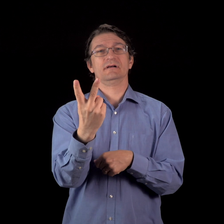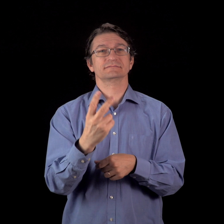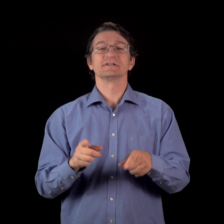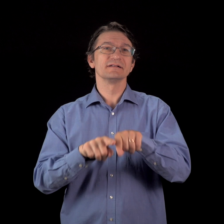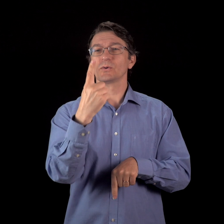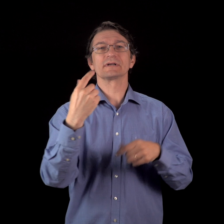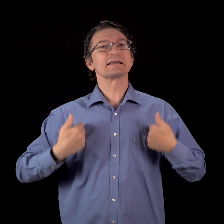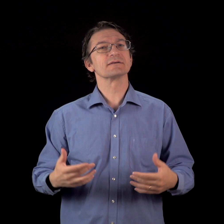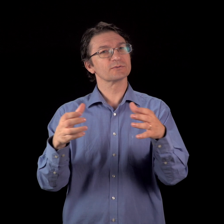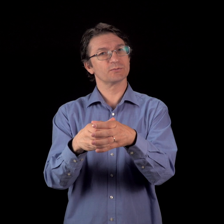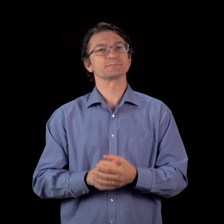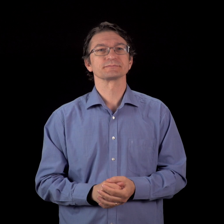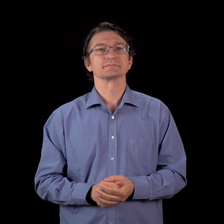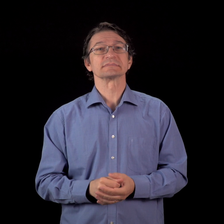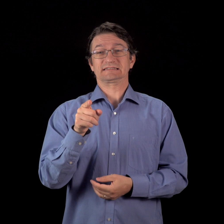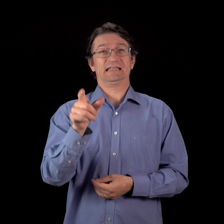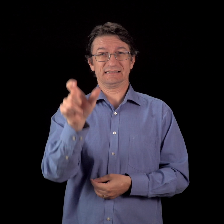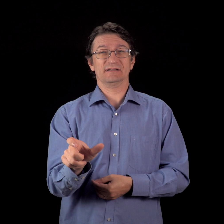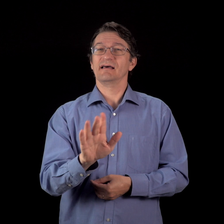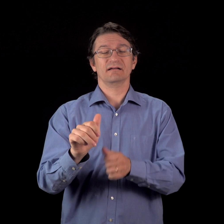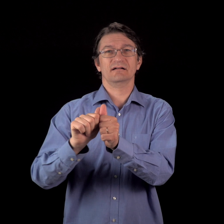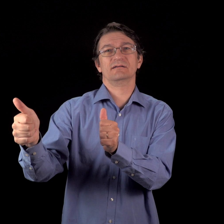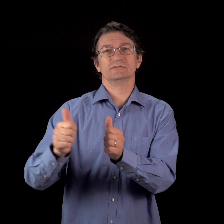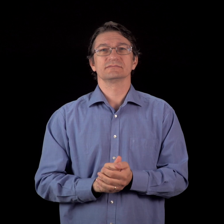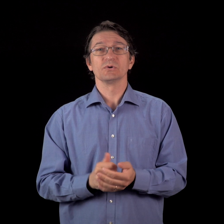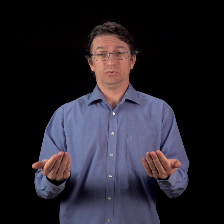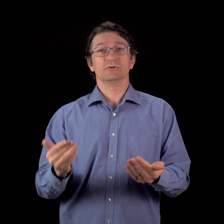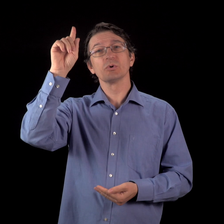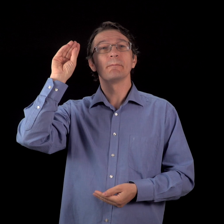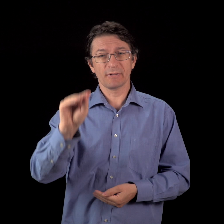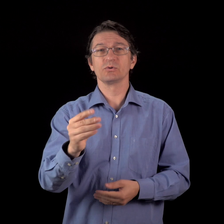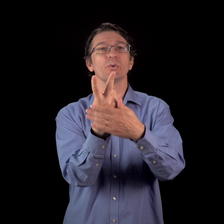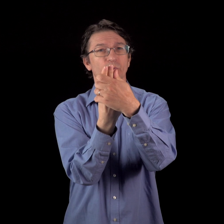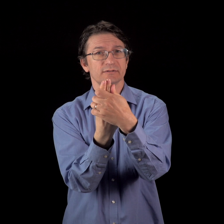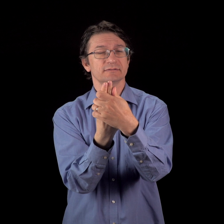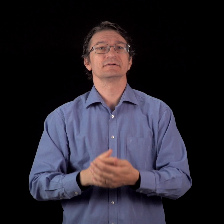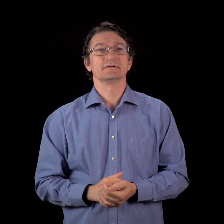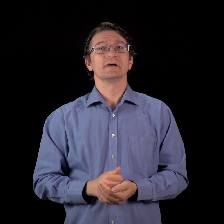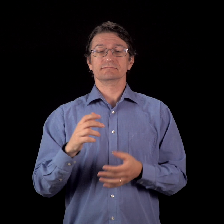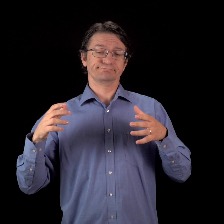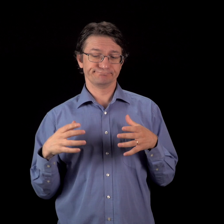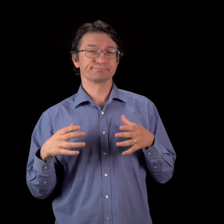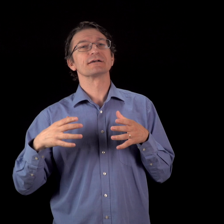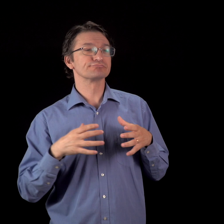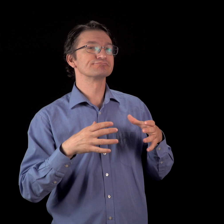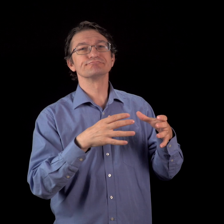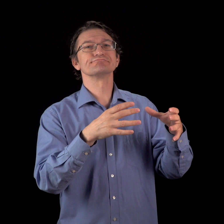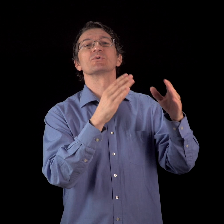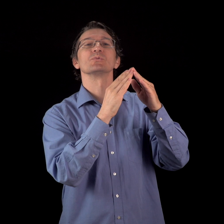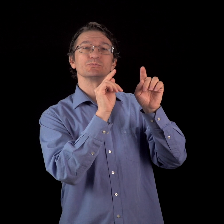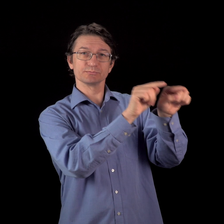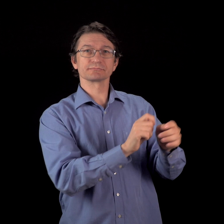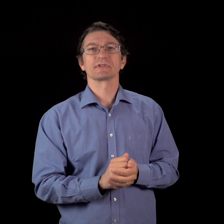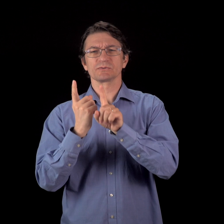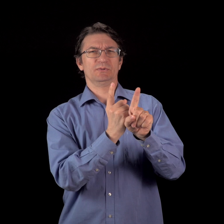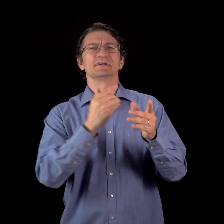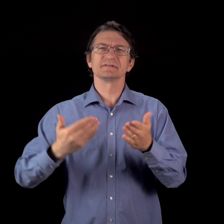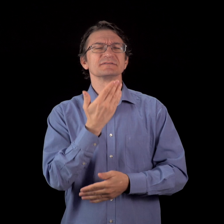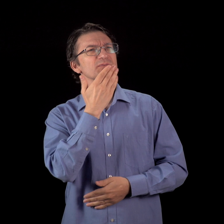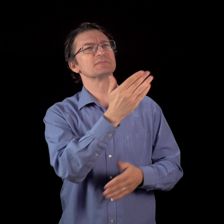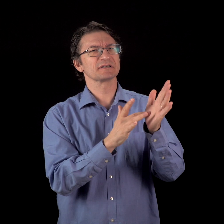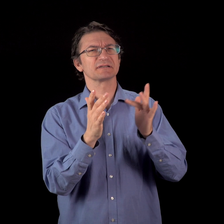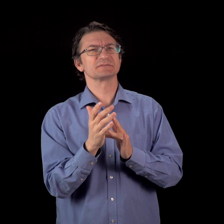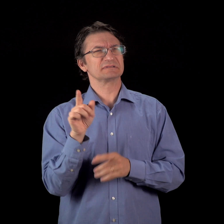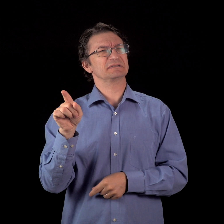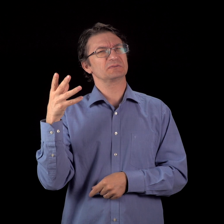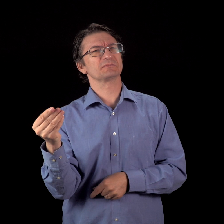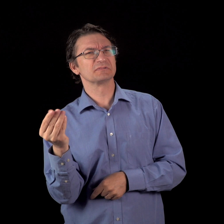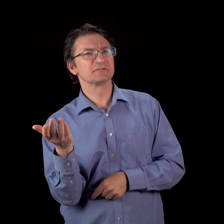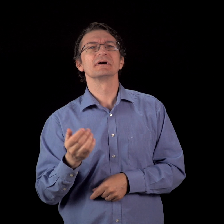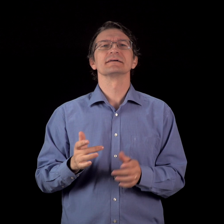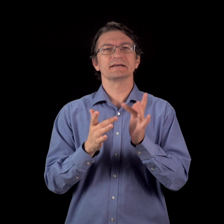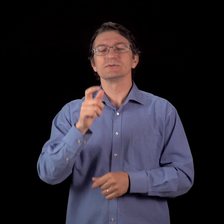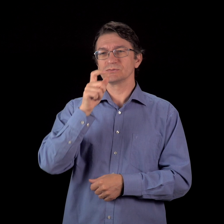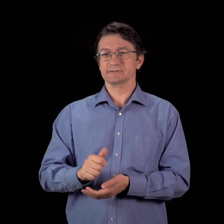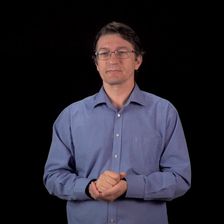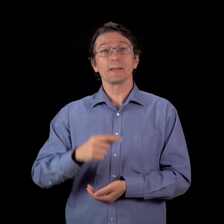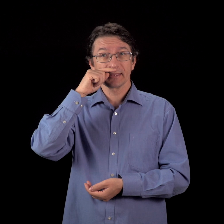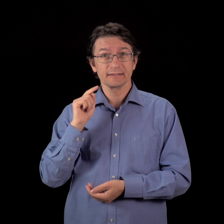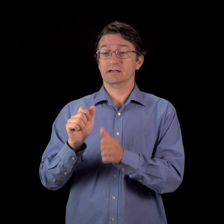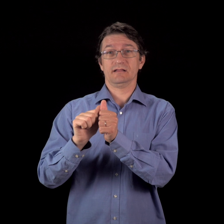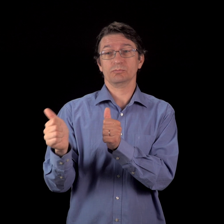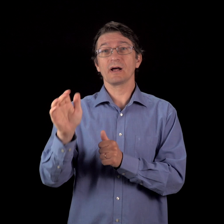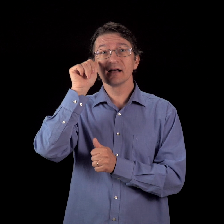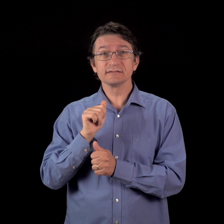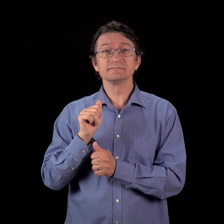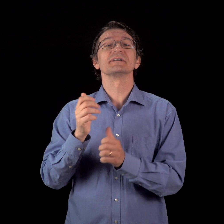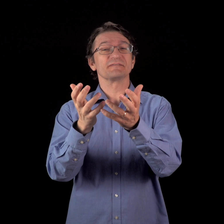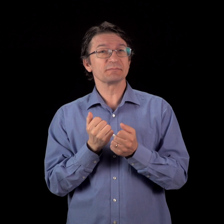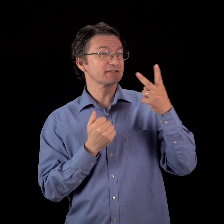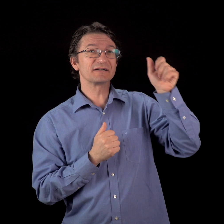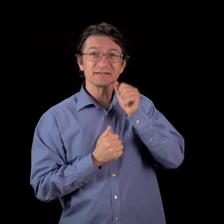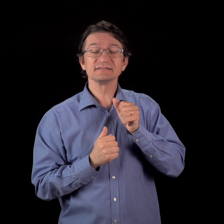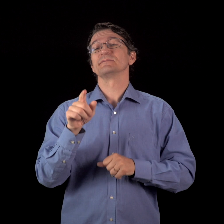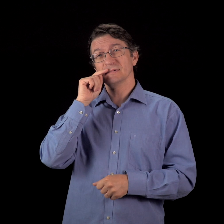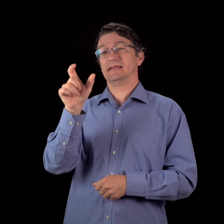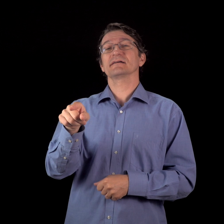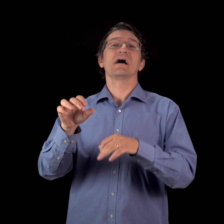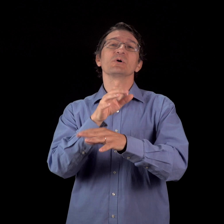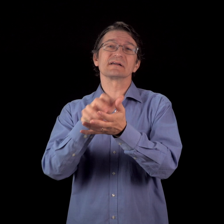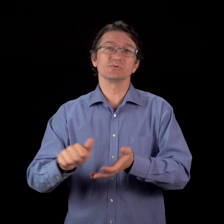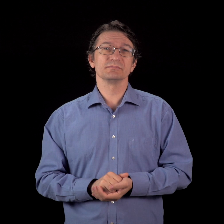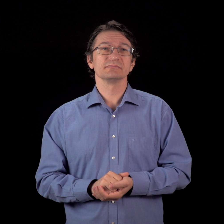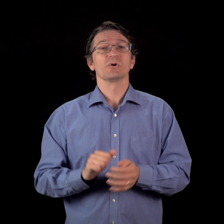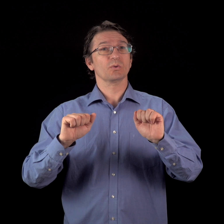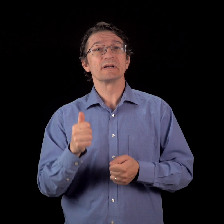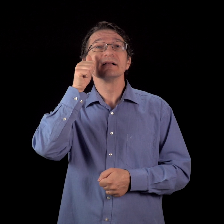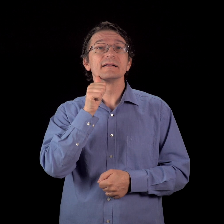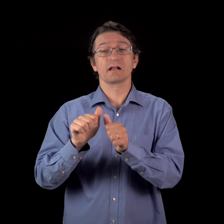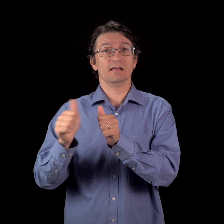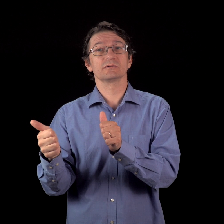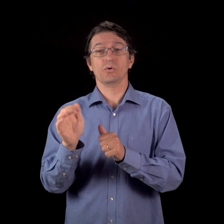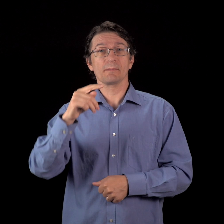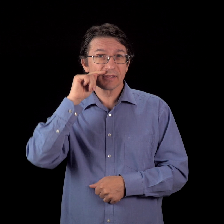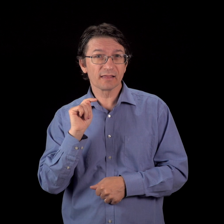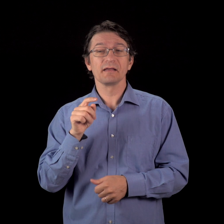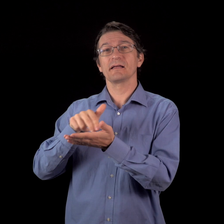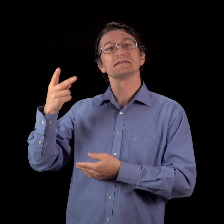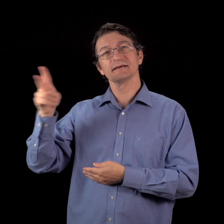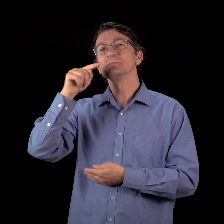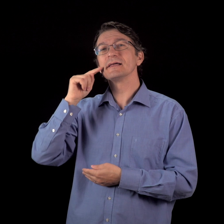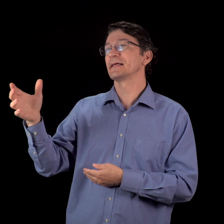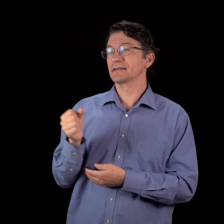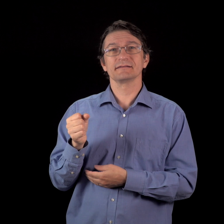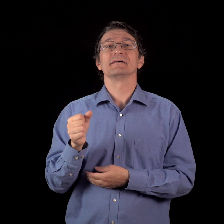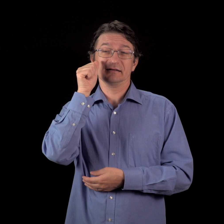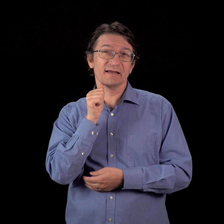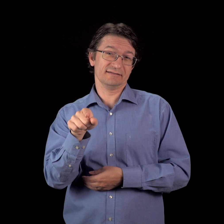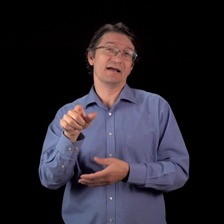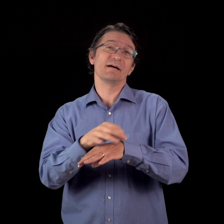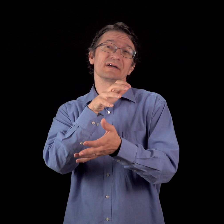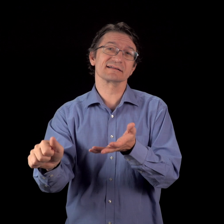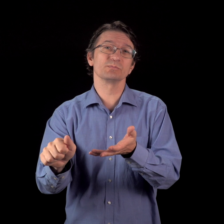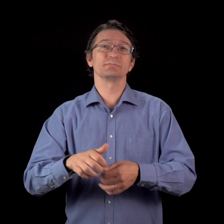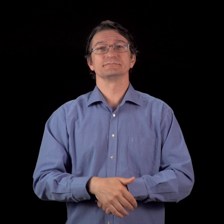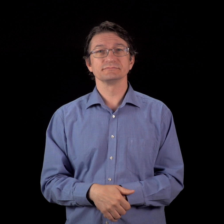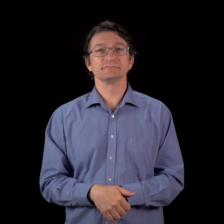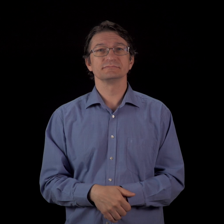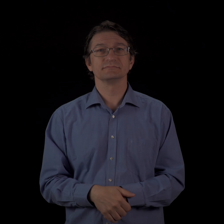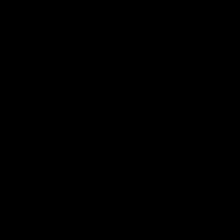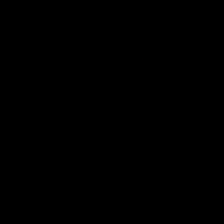Therefore what God has joined together, let man not separate.” When they were back inside the house, the disciples asked Jesus about this matter. So He told them, “Whoever divorces his wife and marries another woman commits adultery against her. And if a woman divorces her husband and marries another man, she commits adultery.”